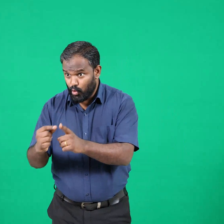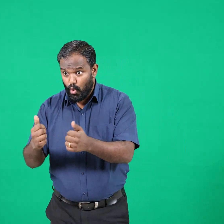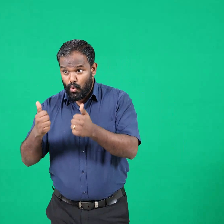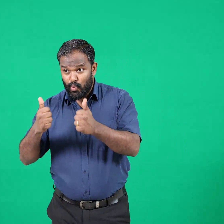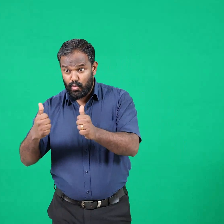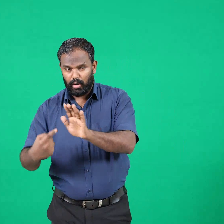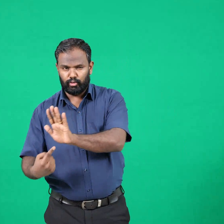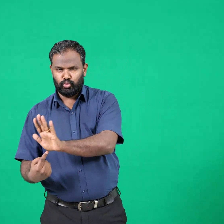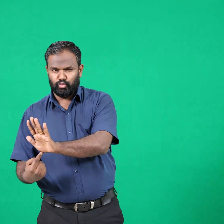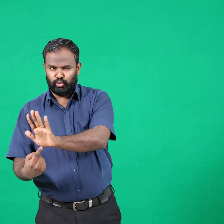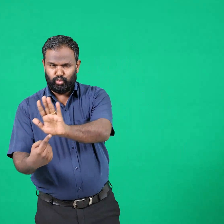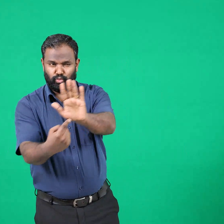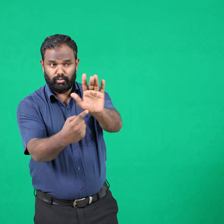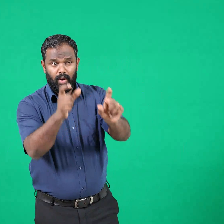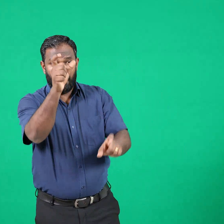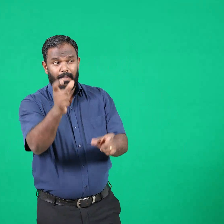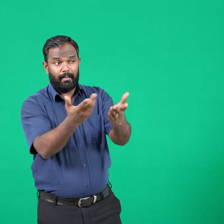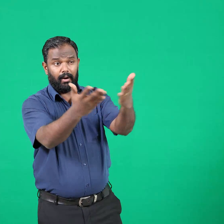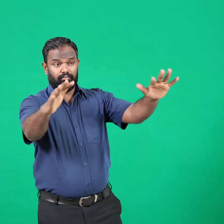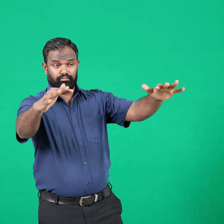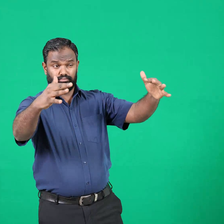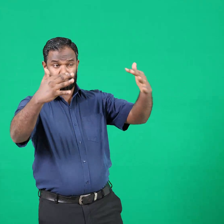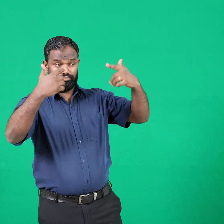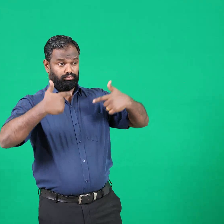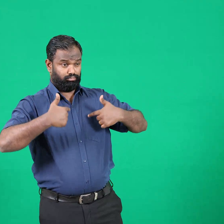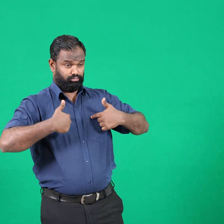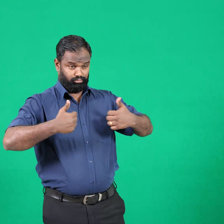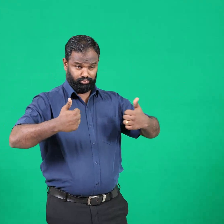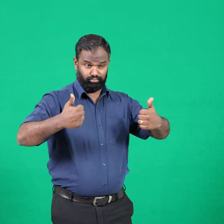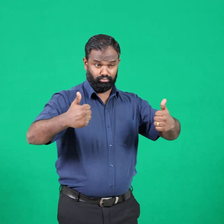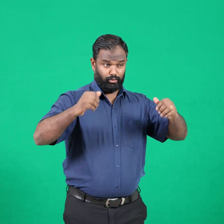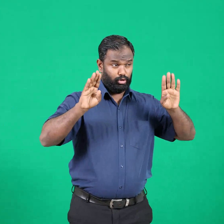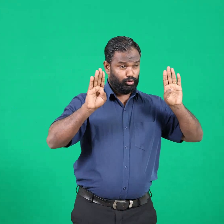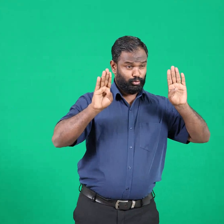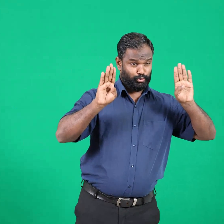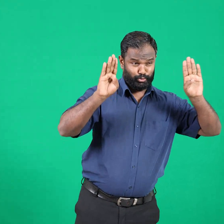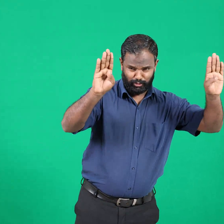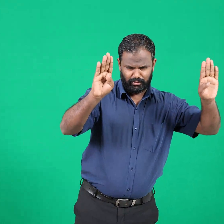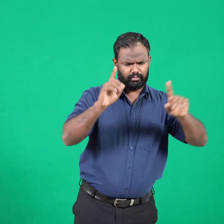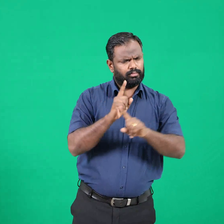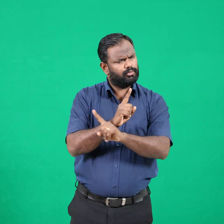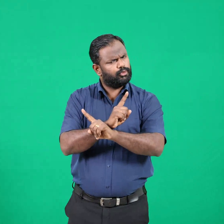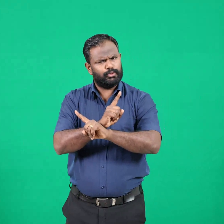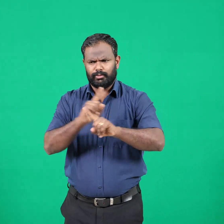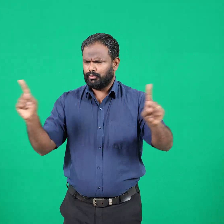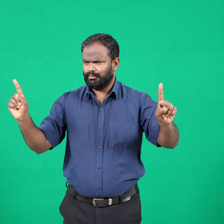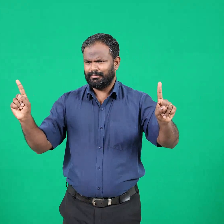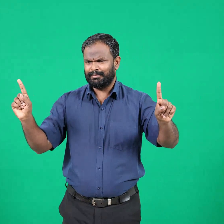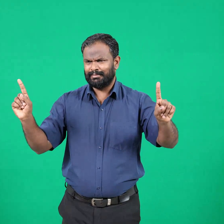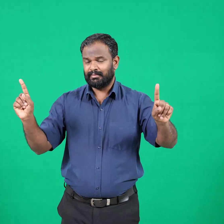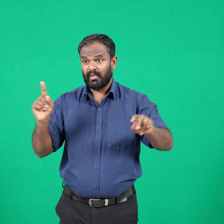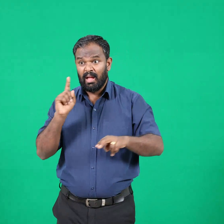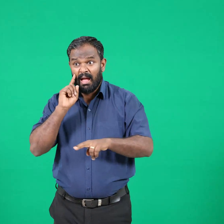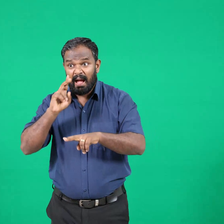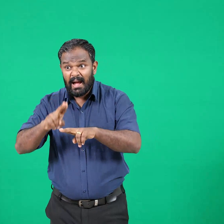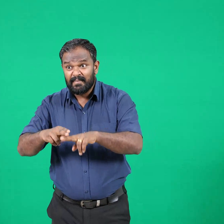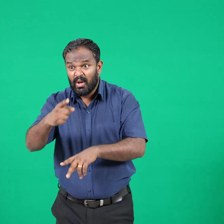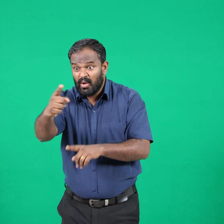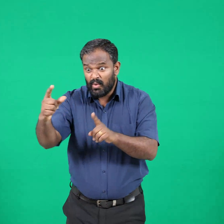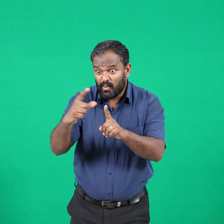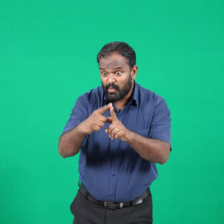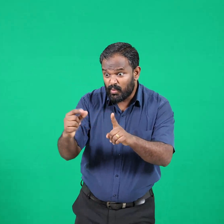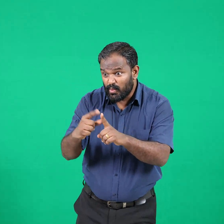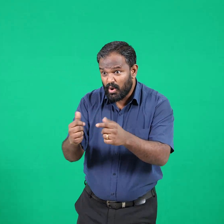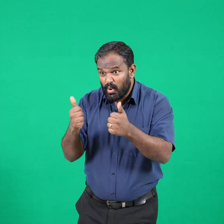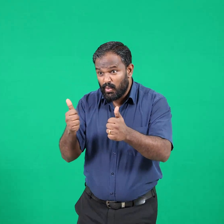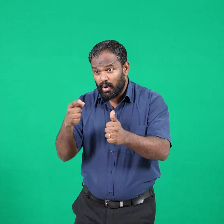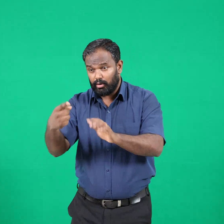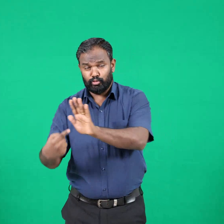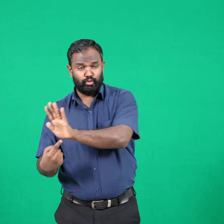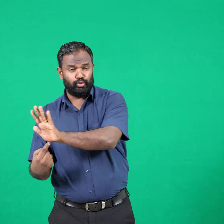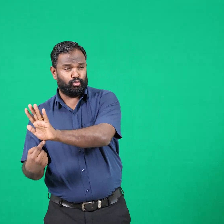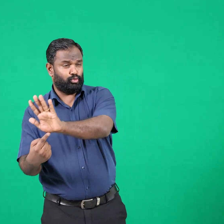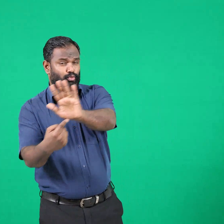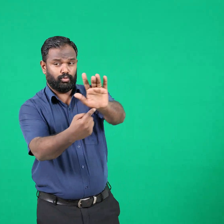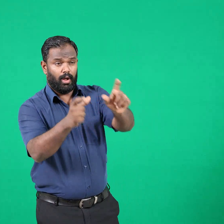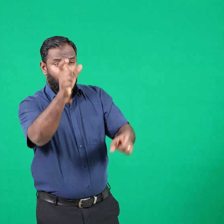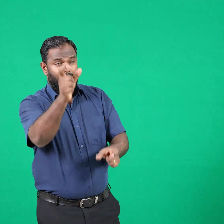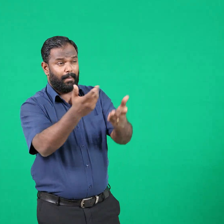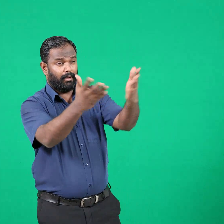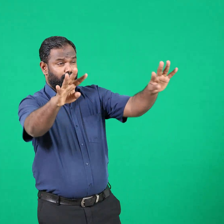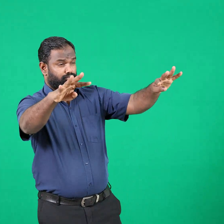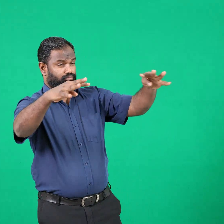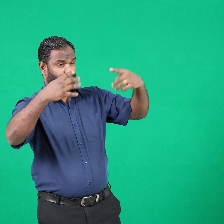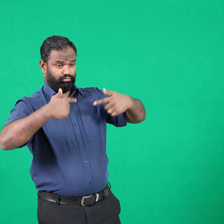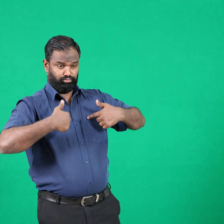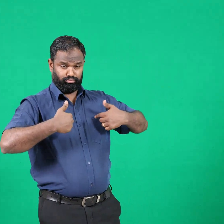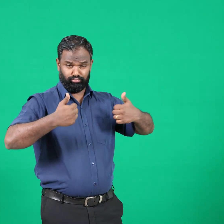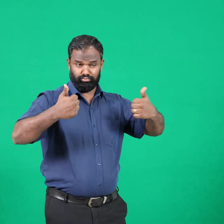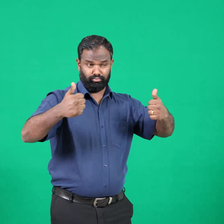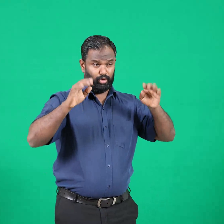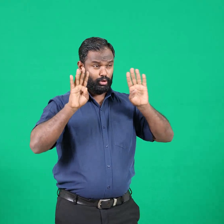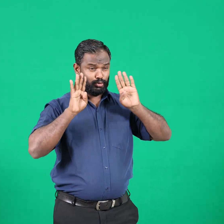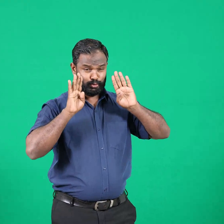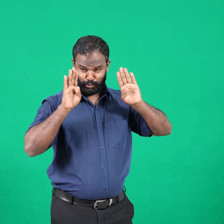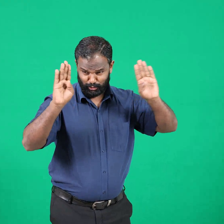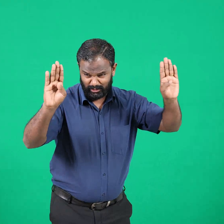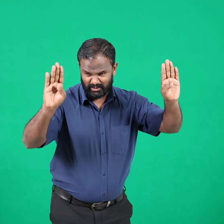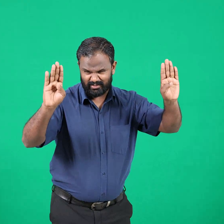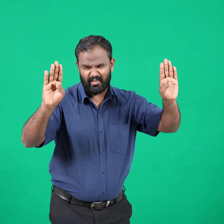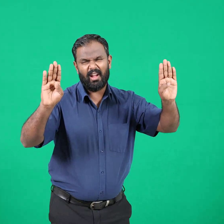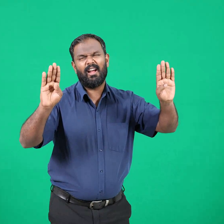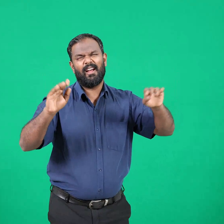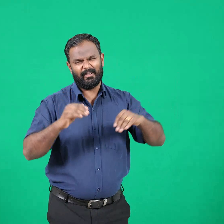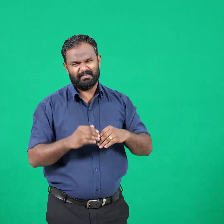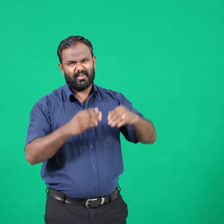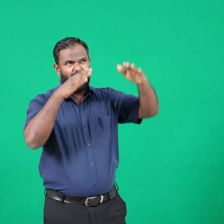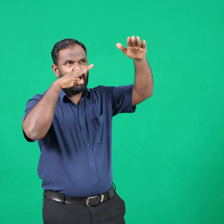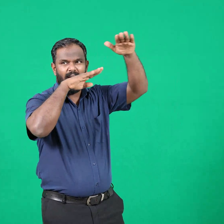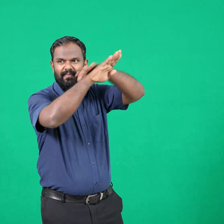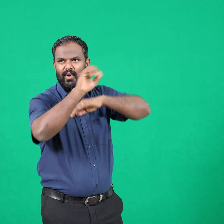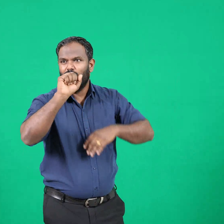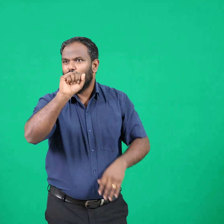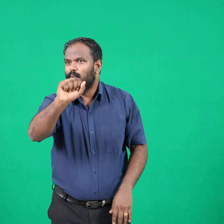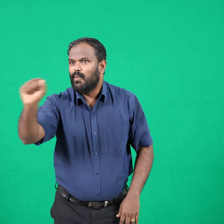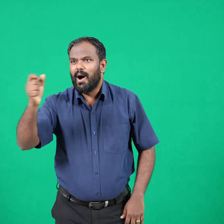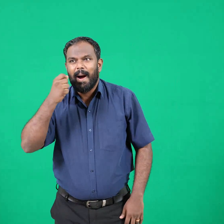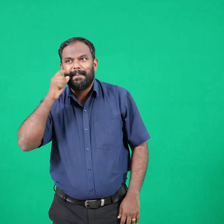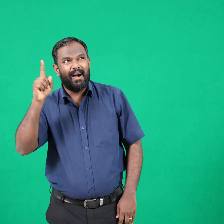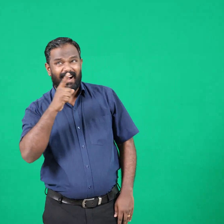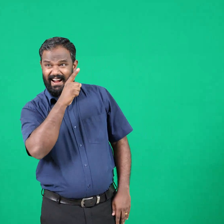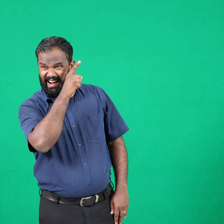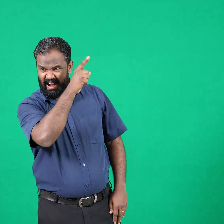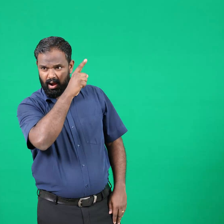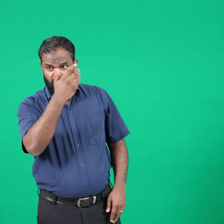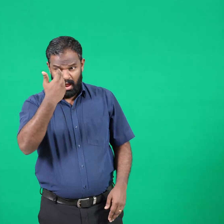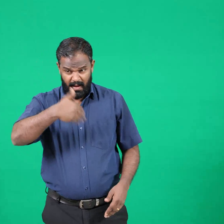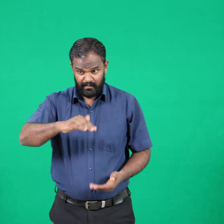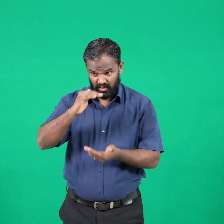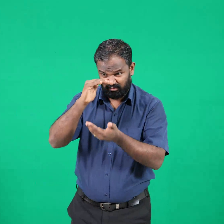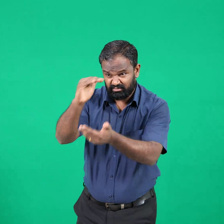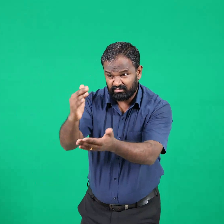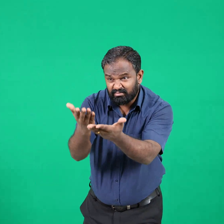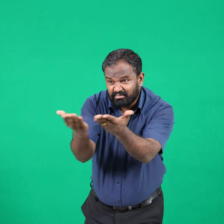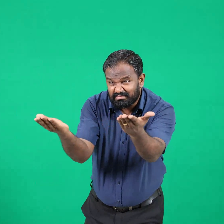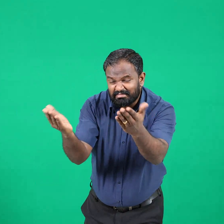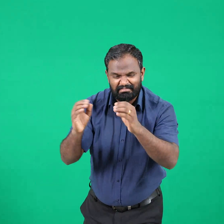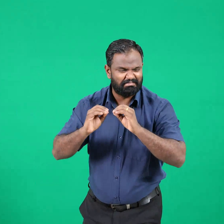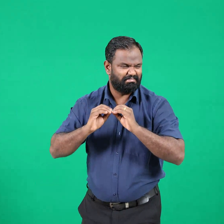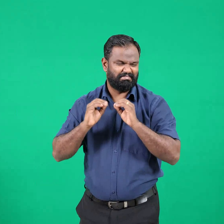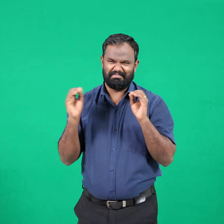If you do, you will have no reward from your Father in heaven.